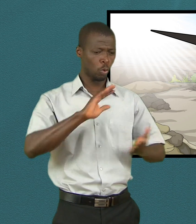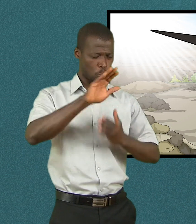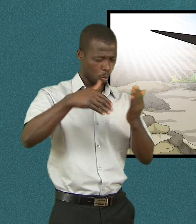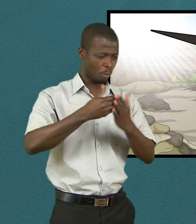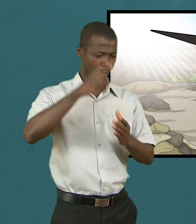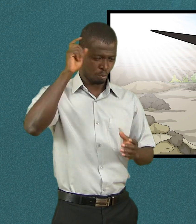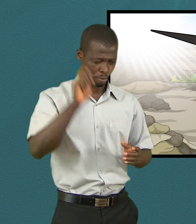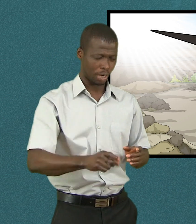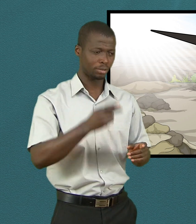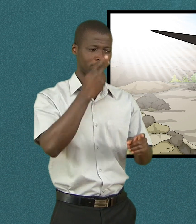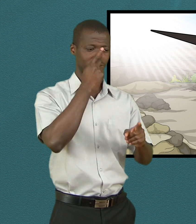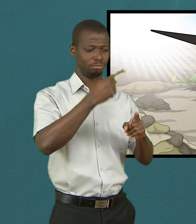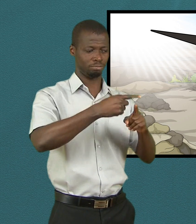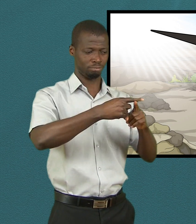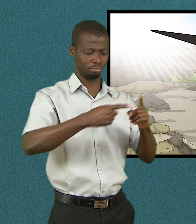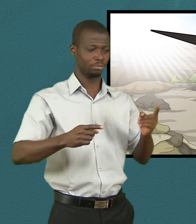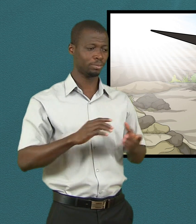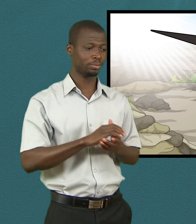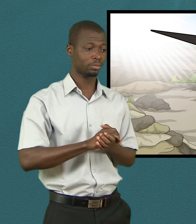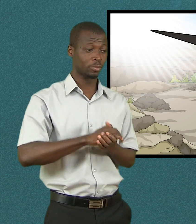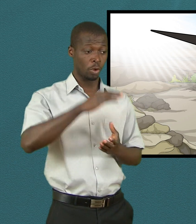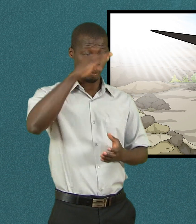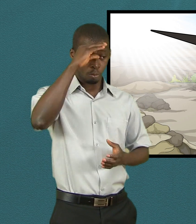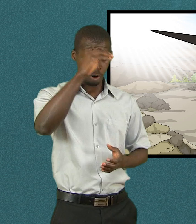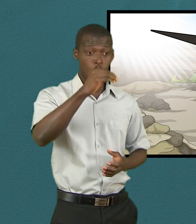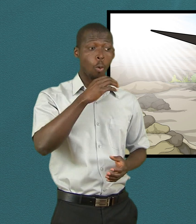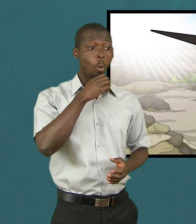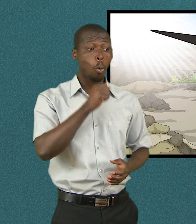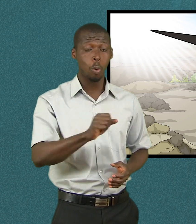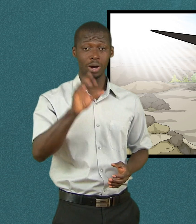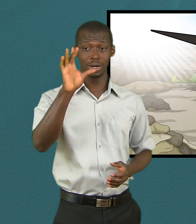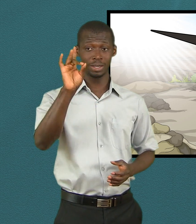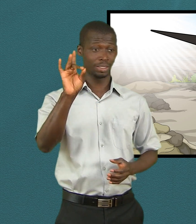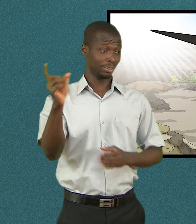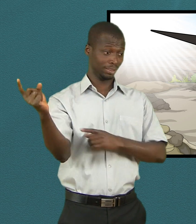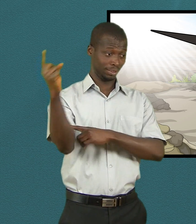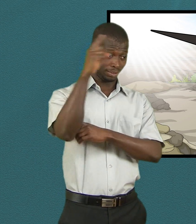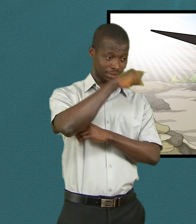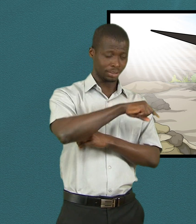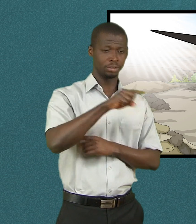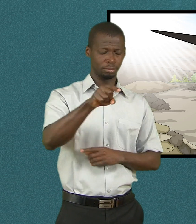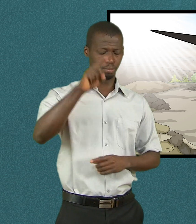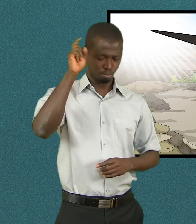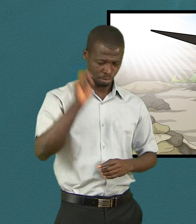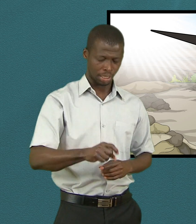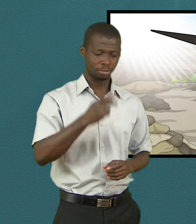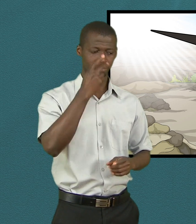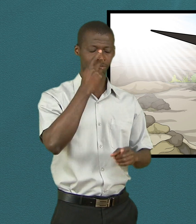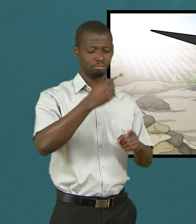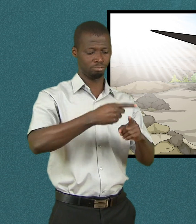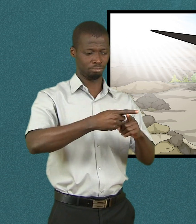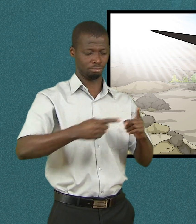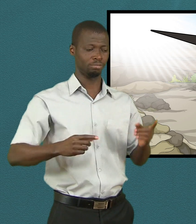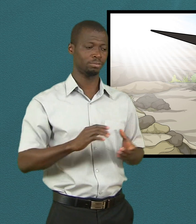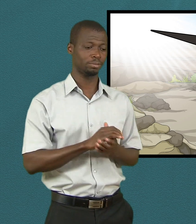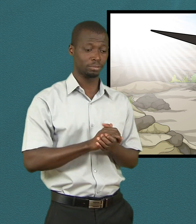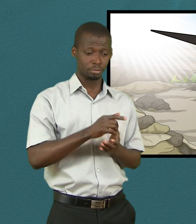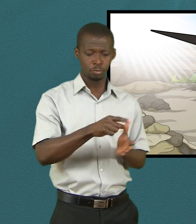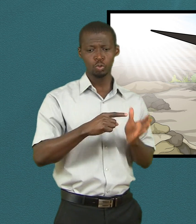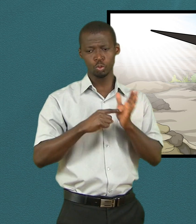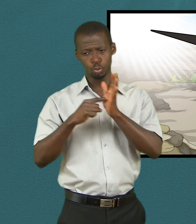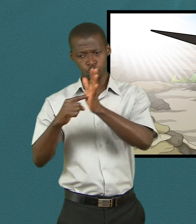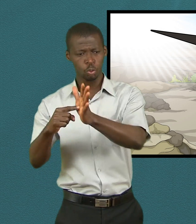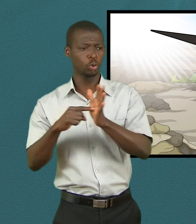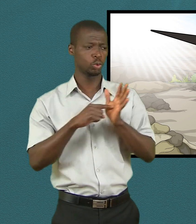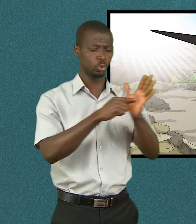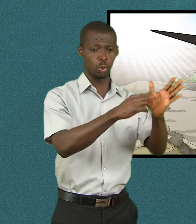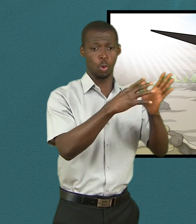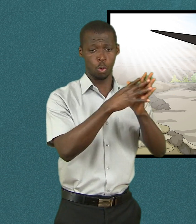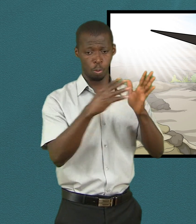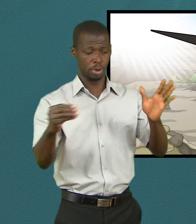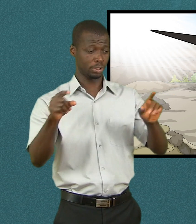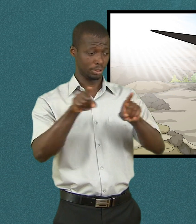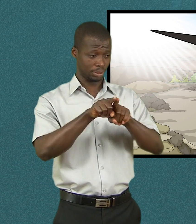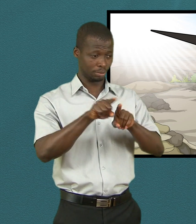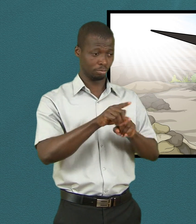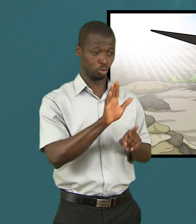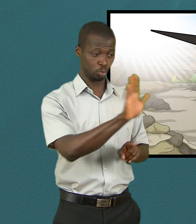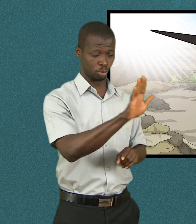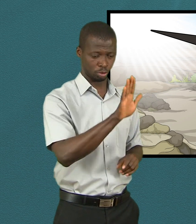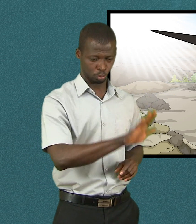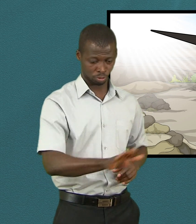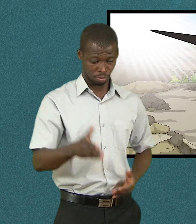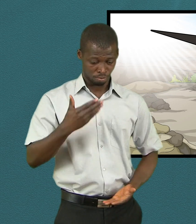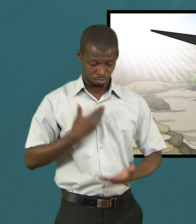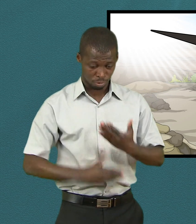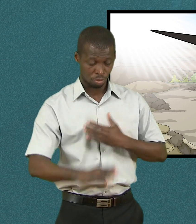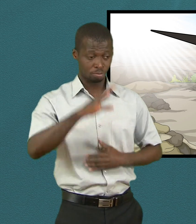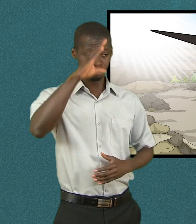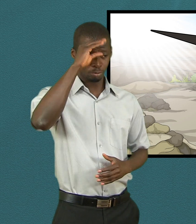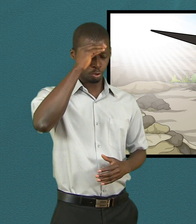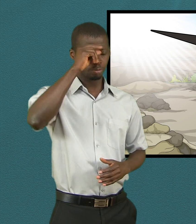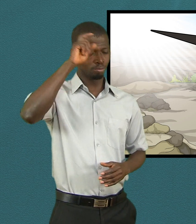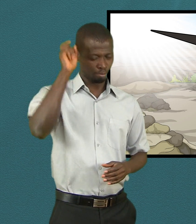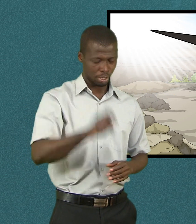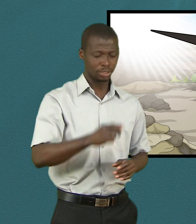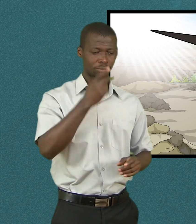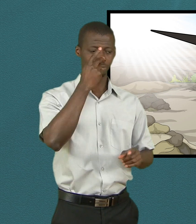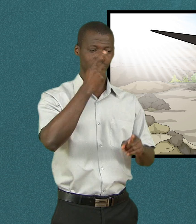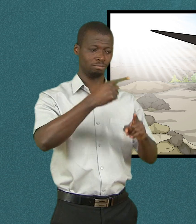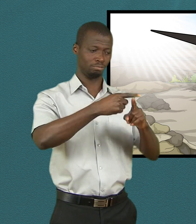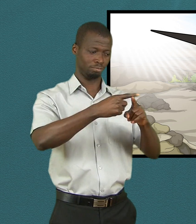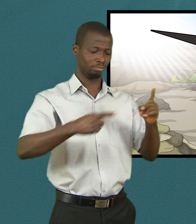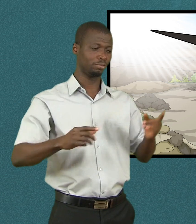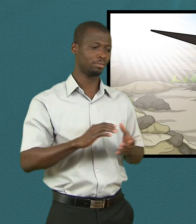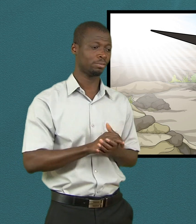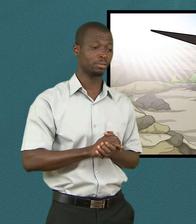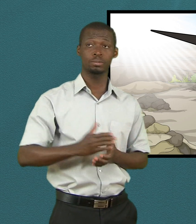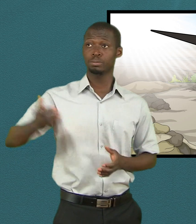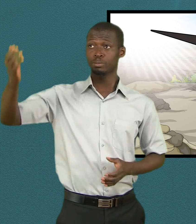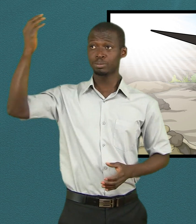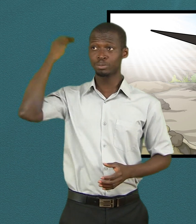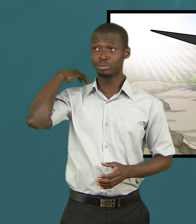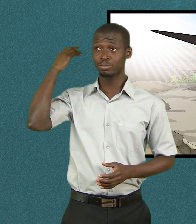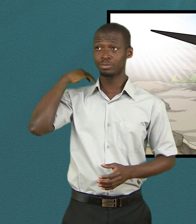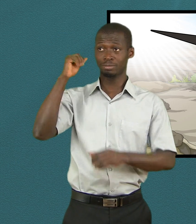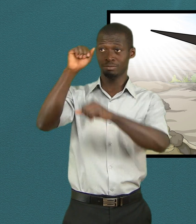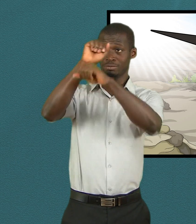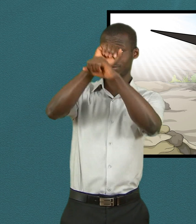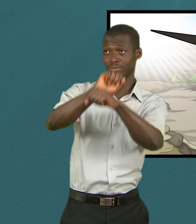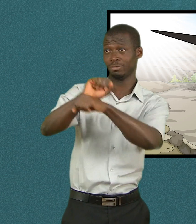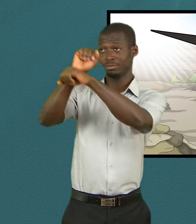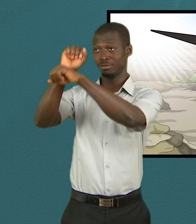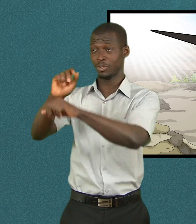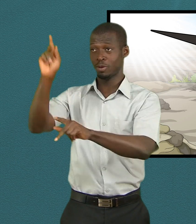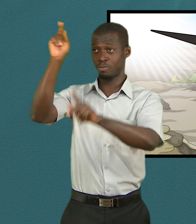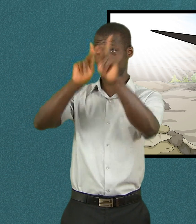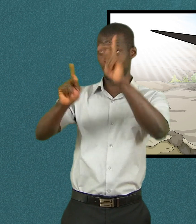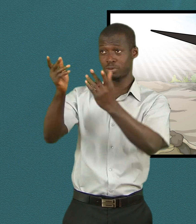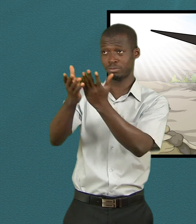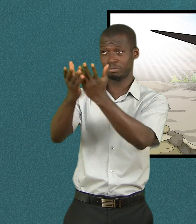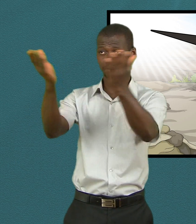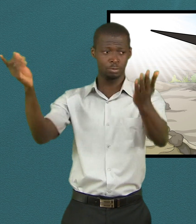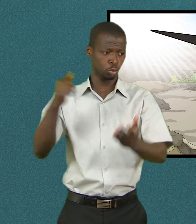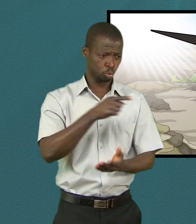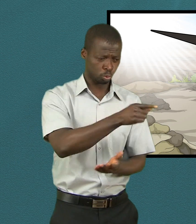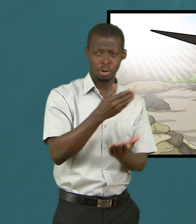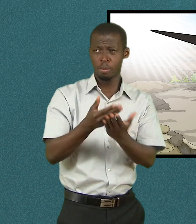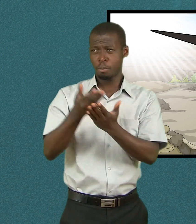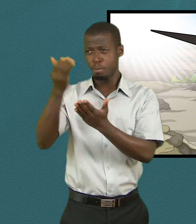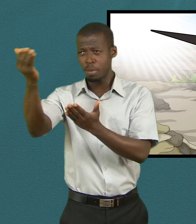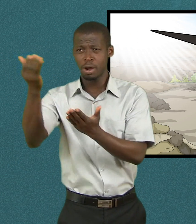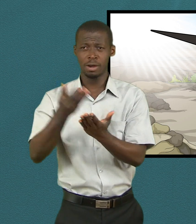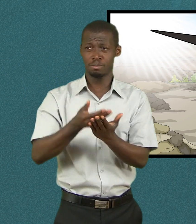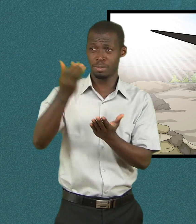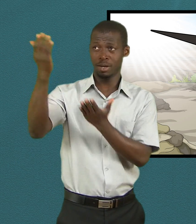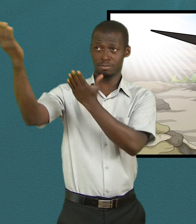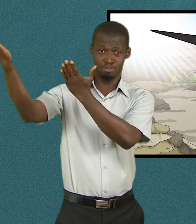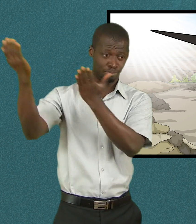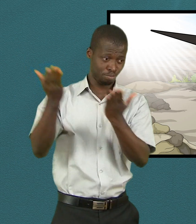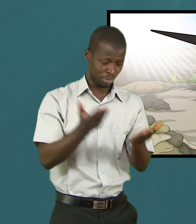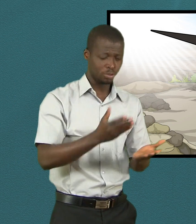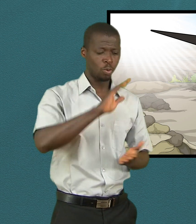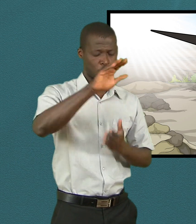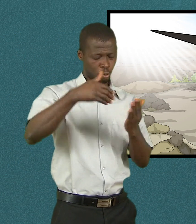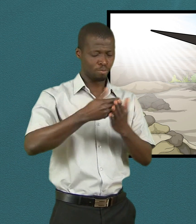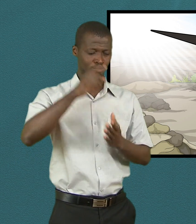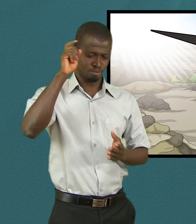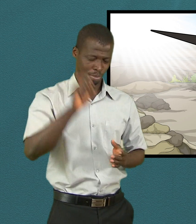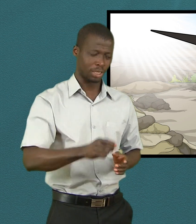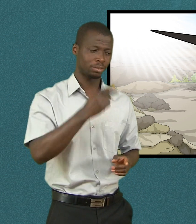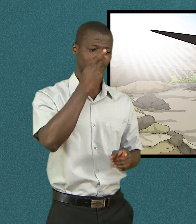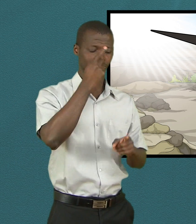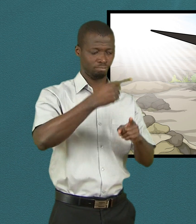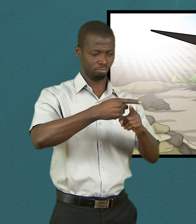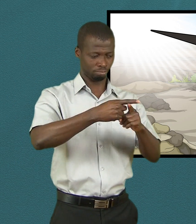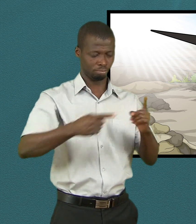Generation after generation, every male must be circumcised when he is eight days old, including those born in your household and those purchased from a foreigner—even those who are not your offspring.